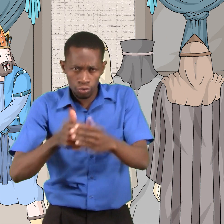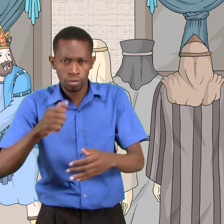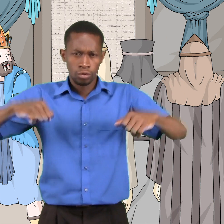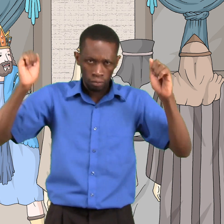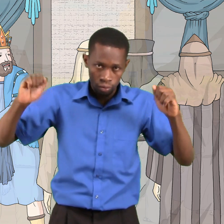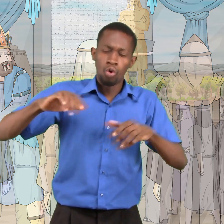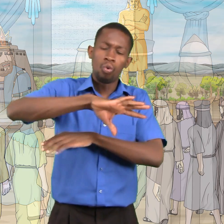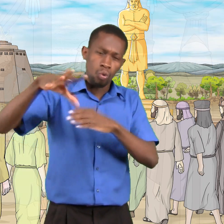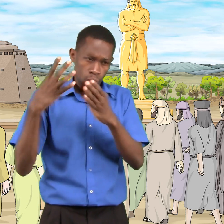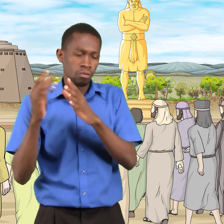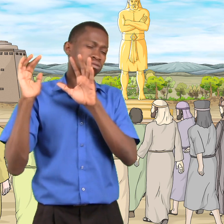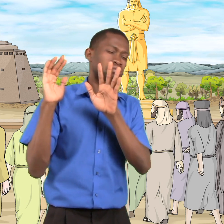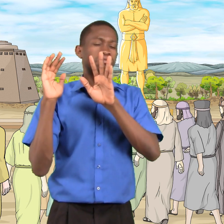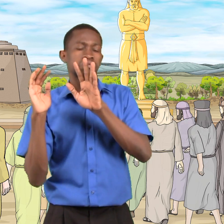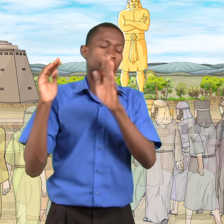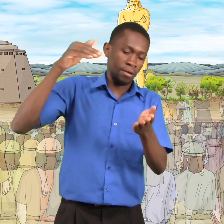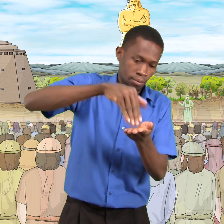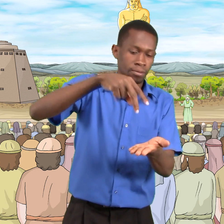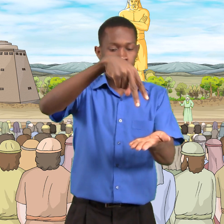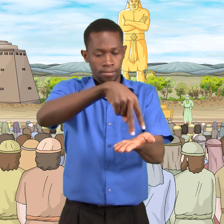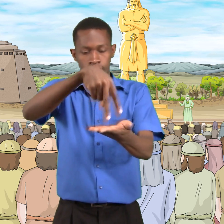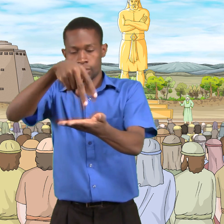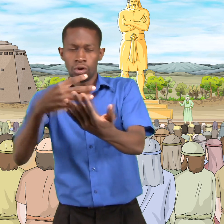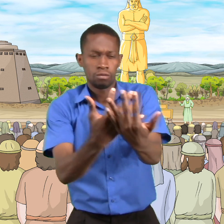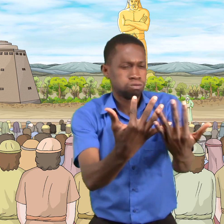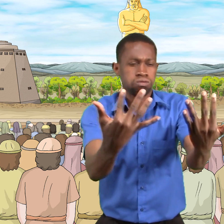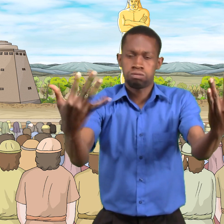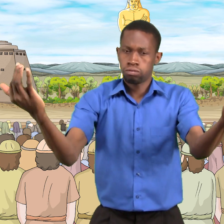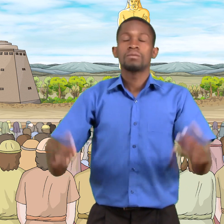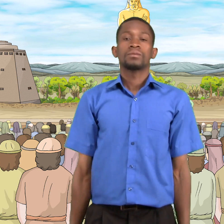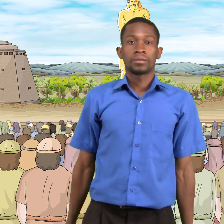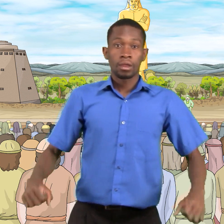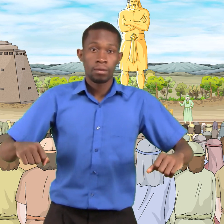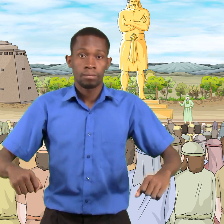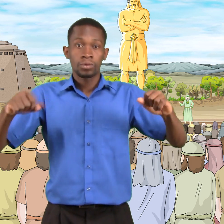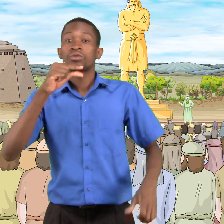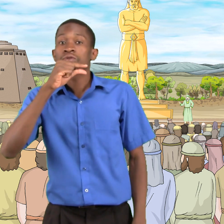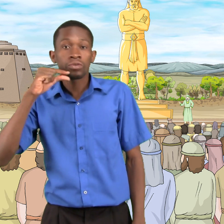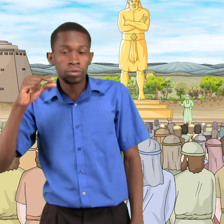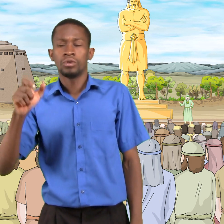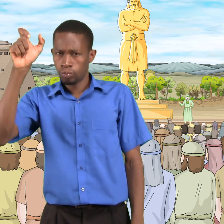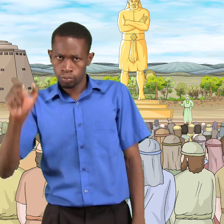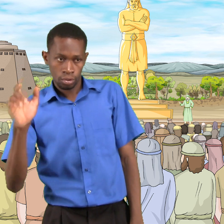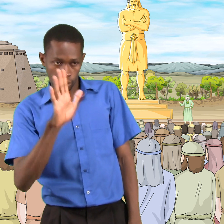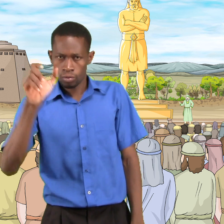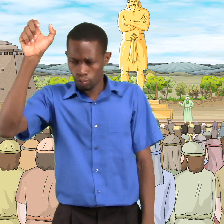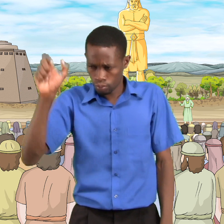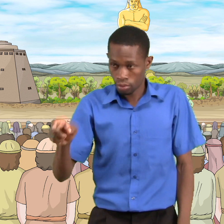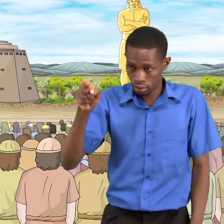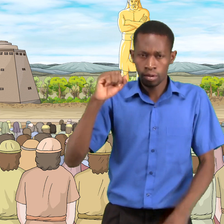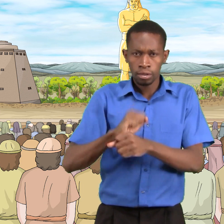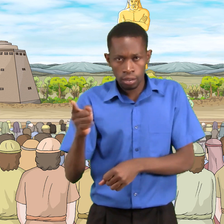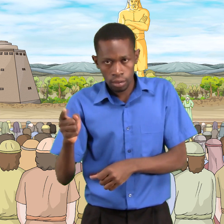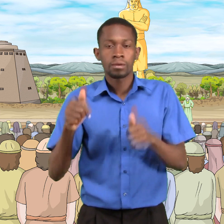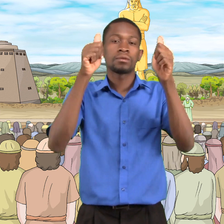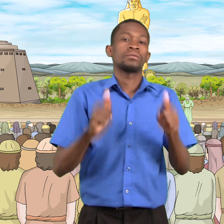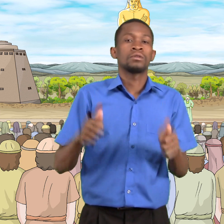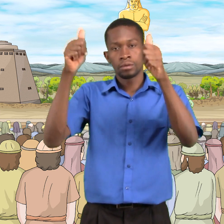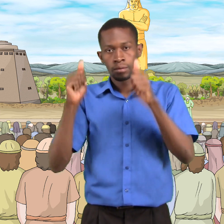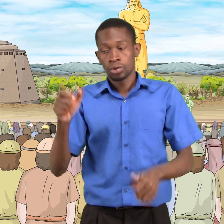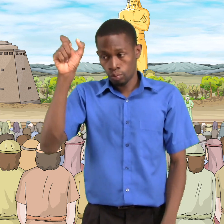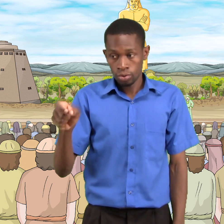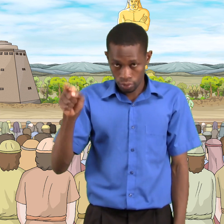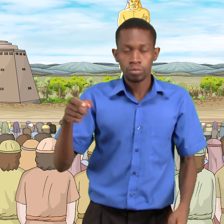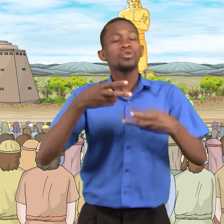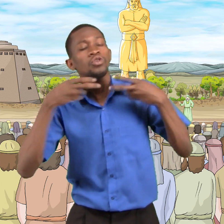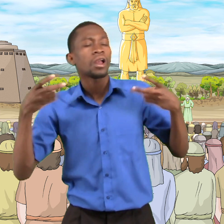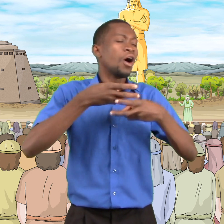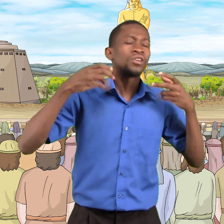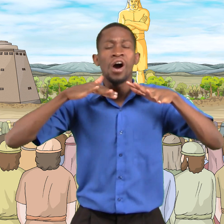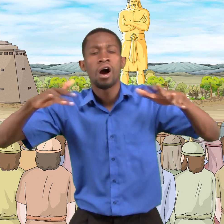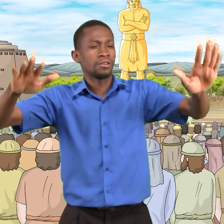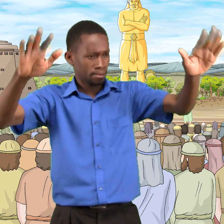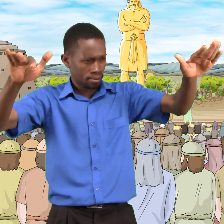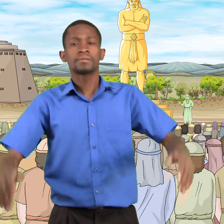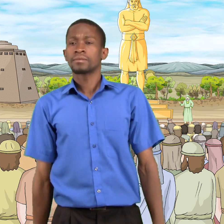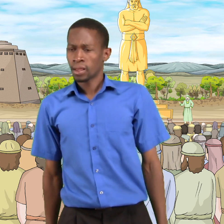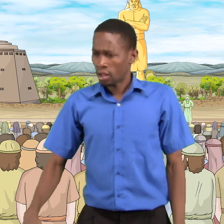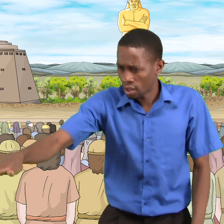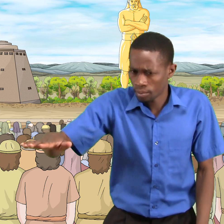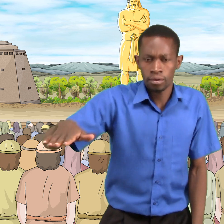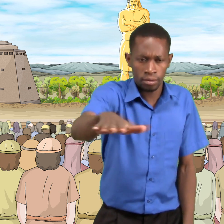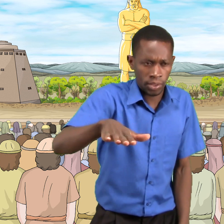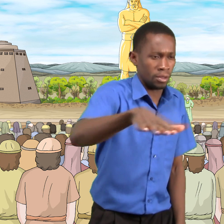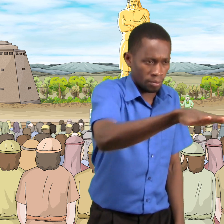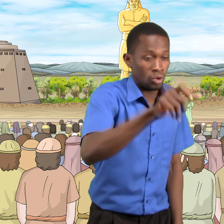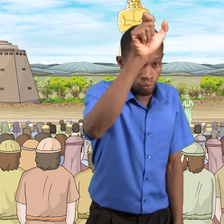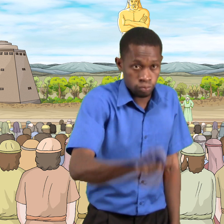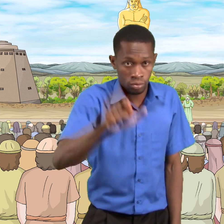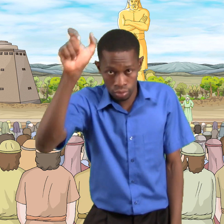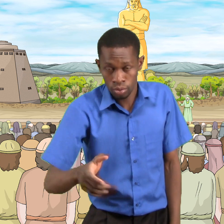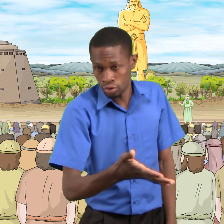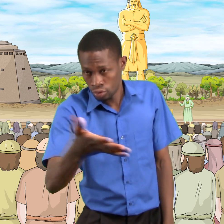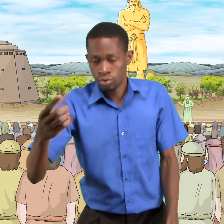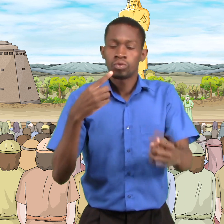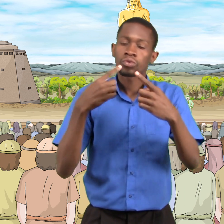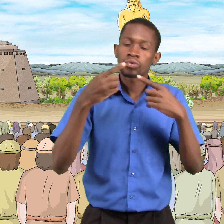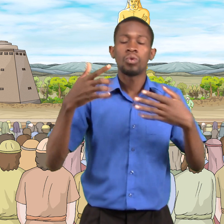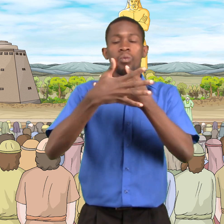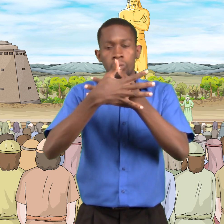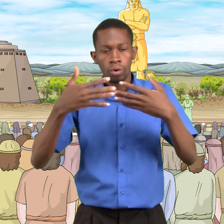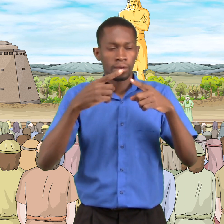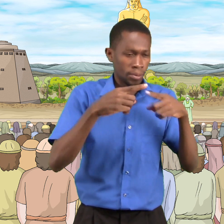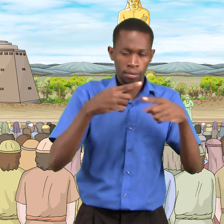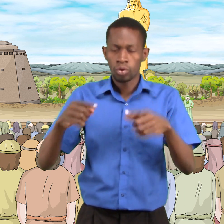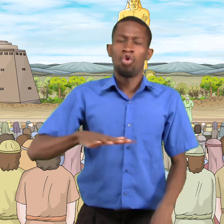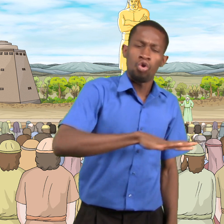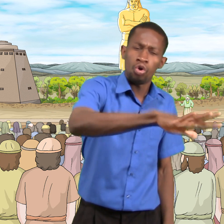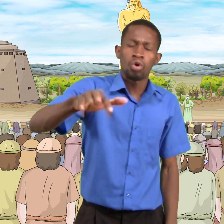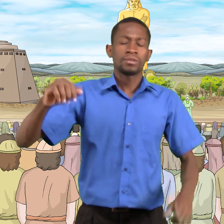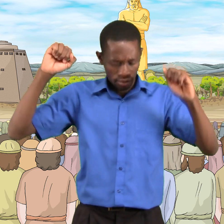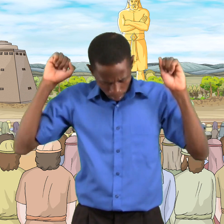So the satraps, prefects, governors, advisers, treasurers, judges, magistrates, and all the rulers of the provinces assembled for the dedication of the statue that King Nebuchadnezzar had set up, and they stood before it.